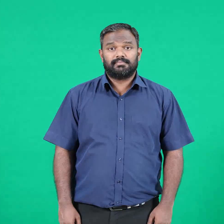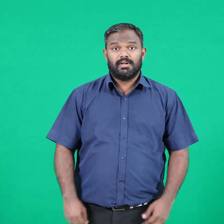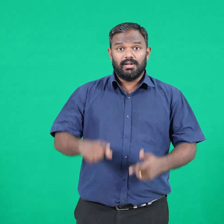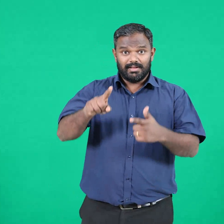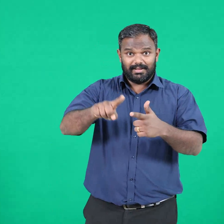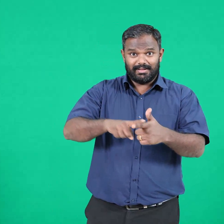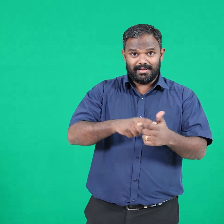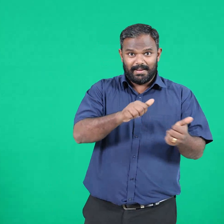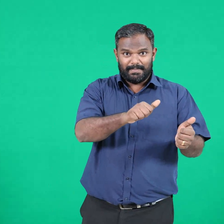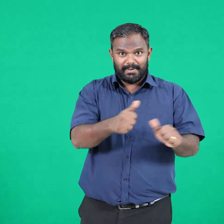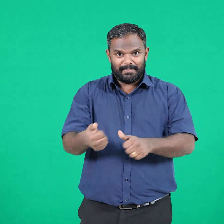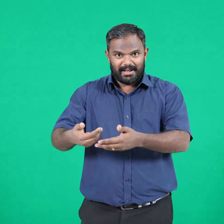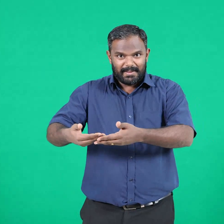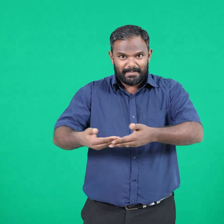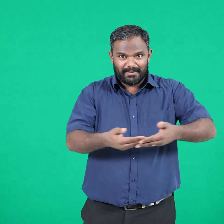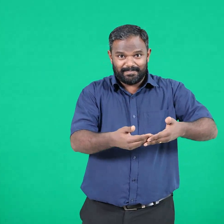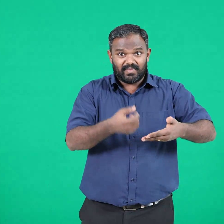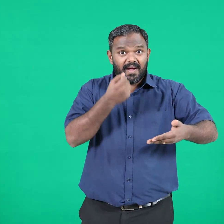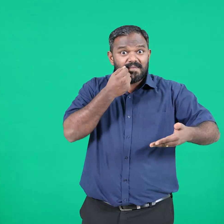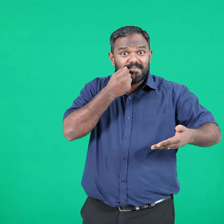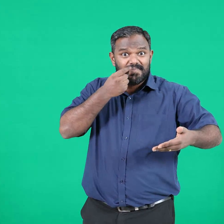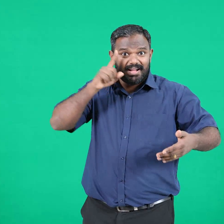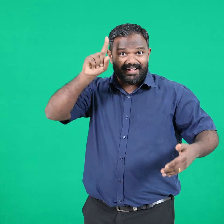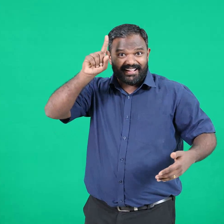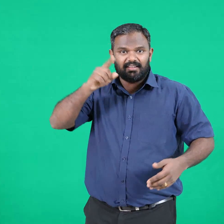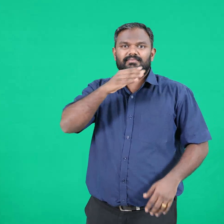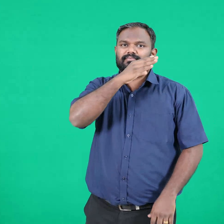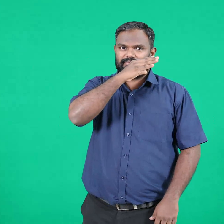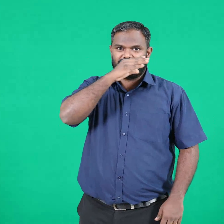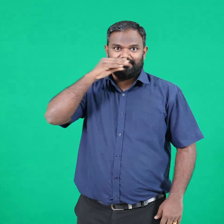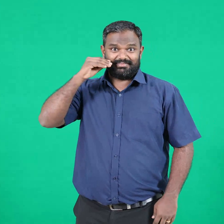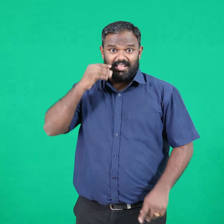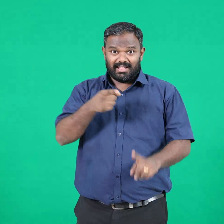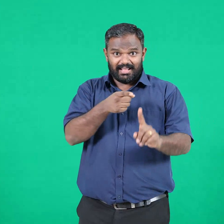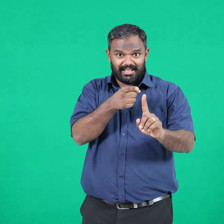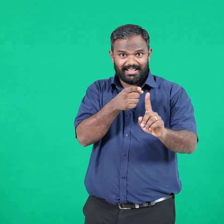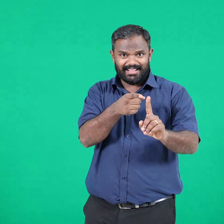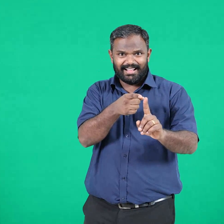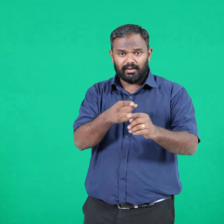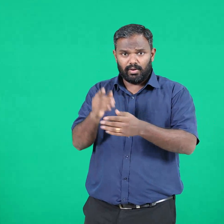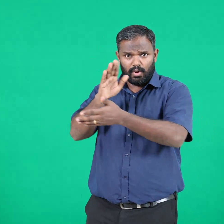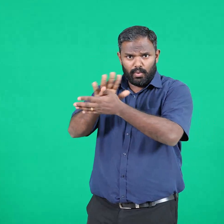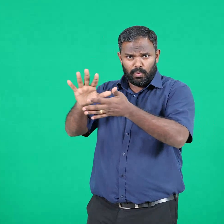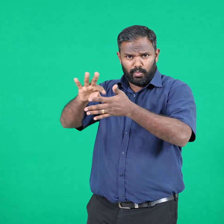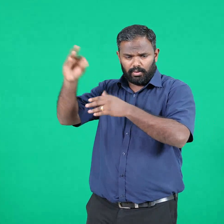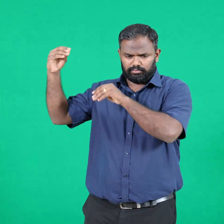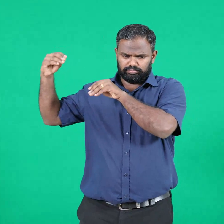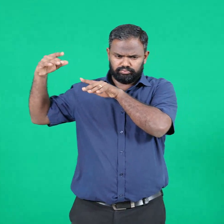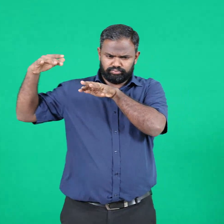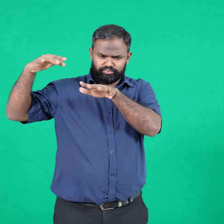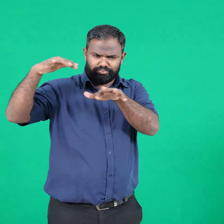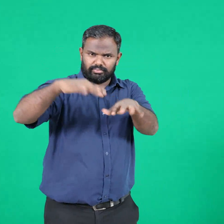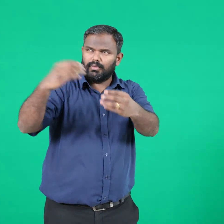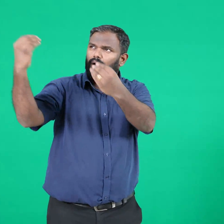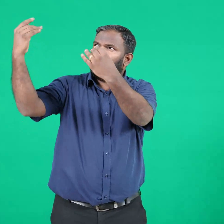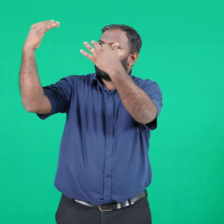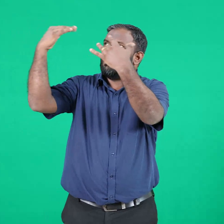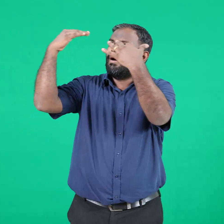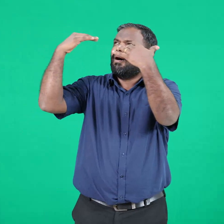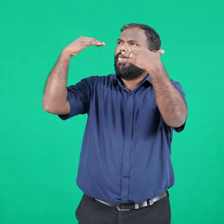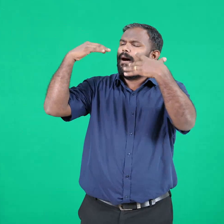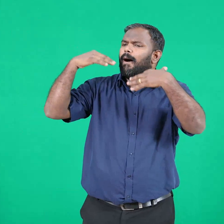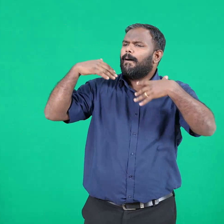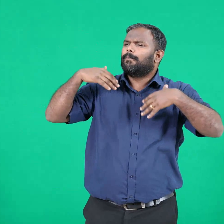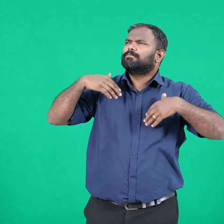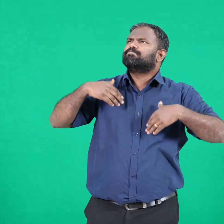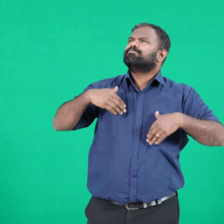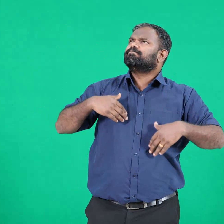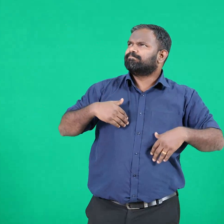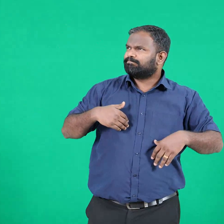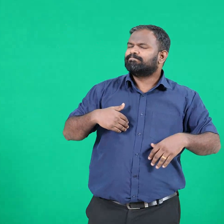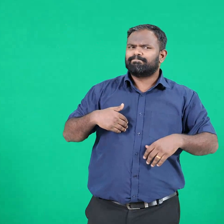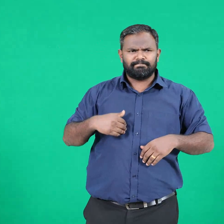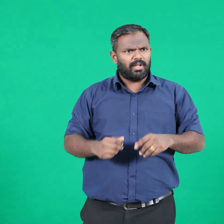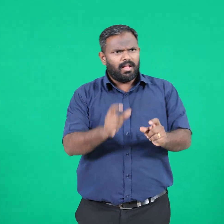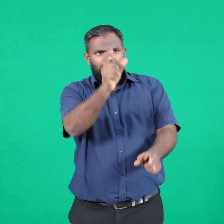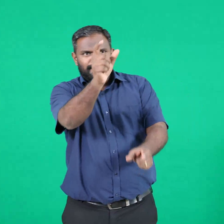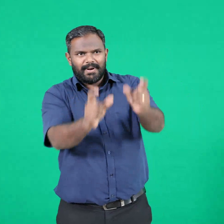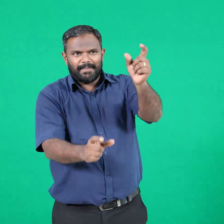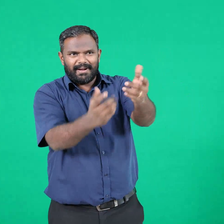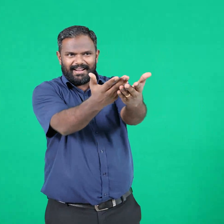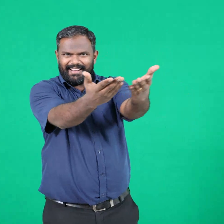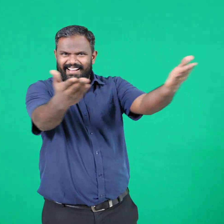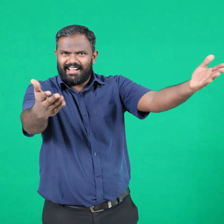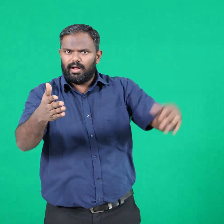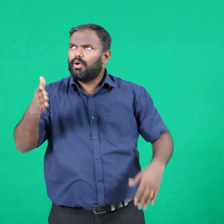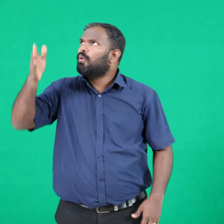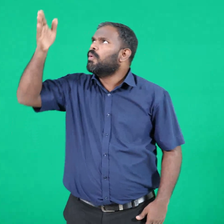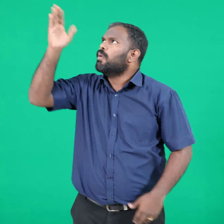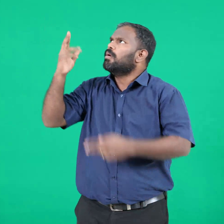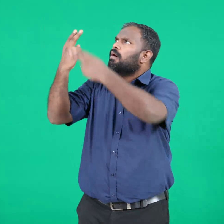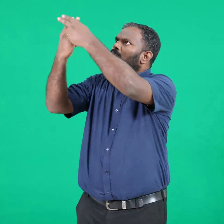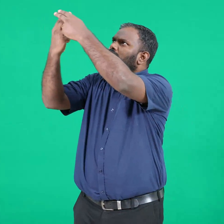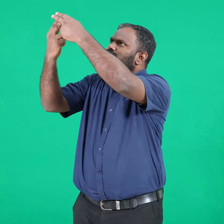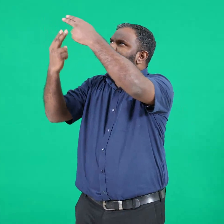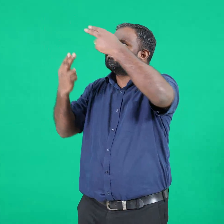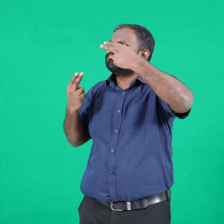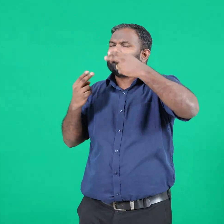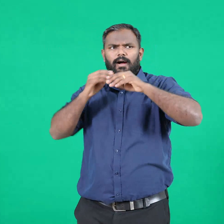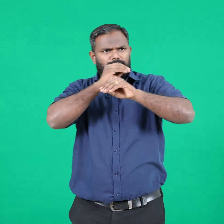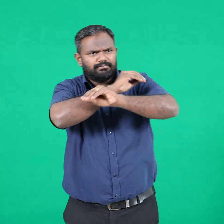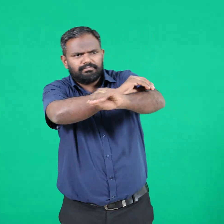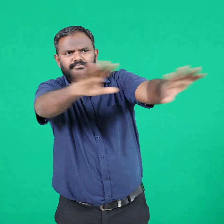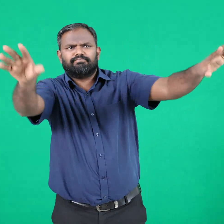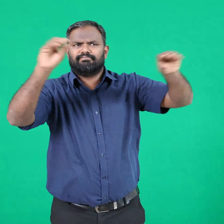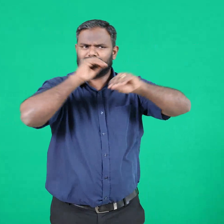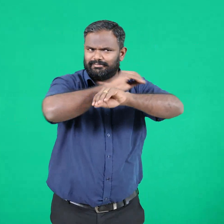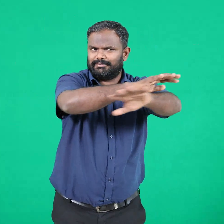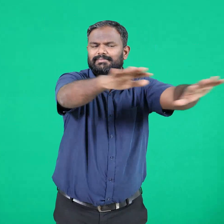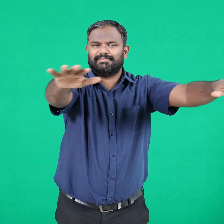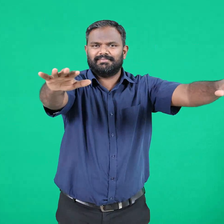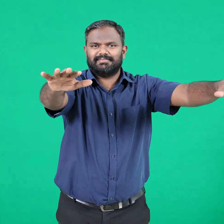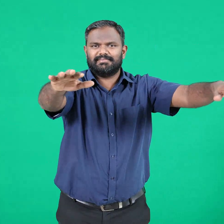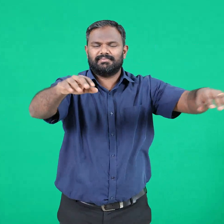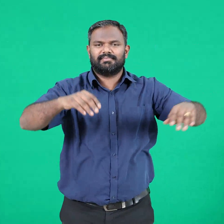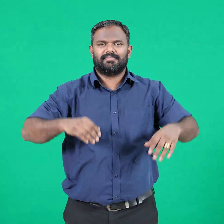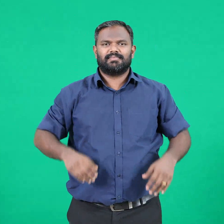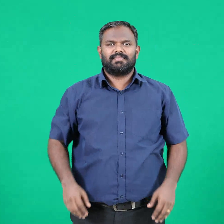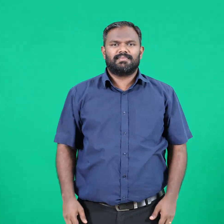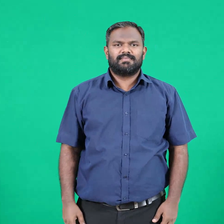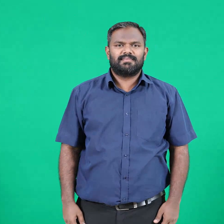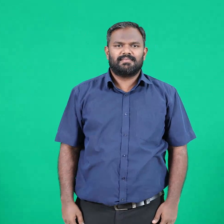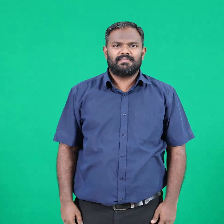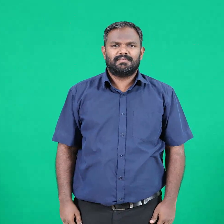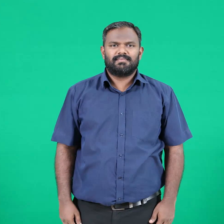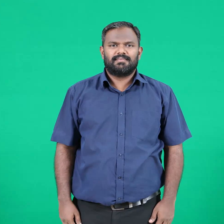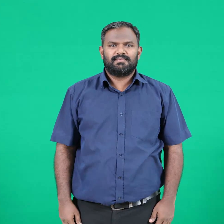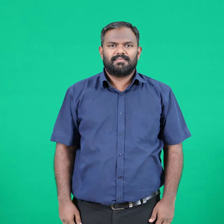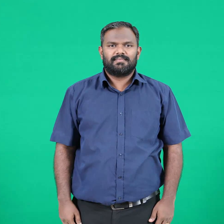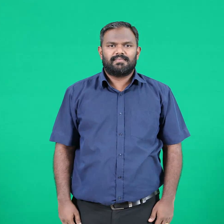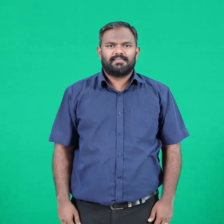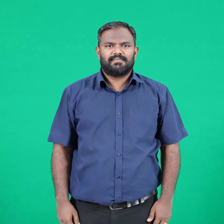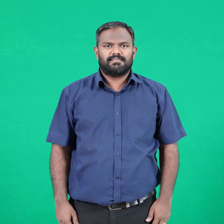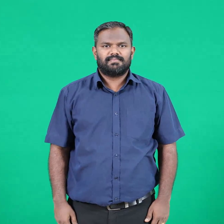Then his father Zechariah was filled with the Holy Spirit and prophesied: